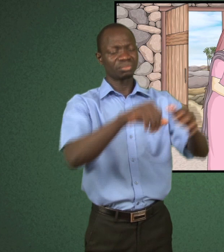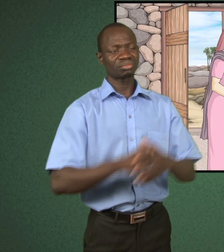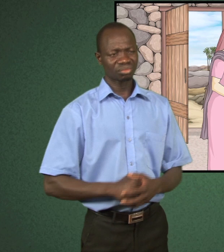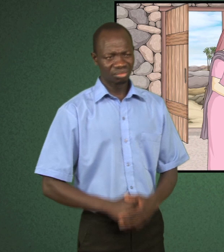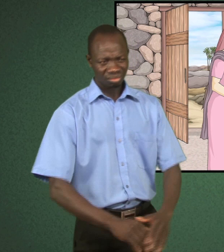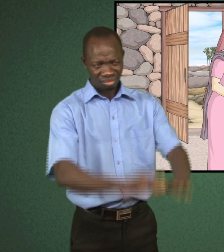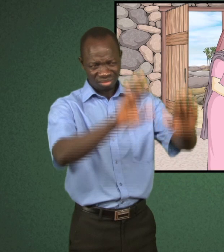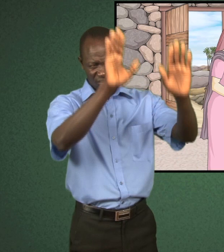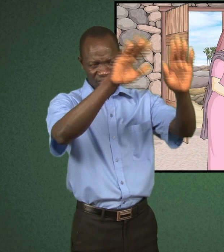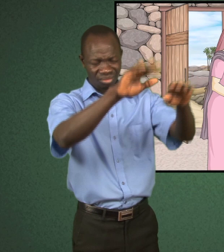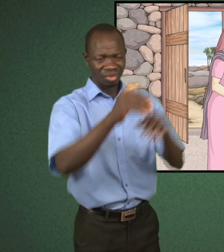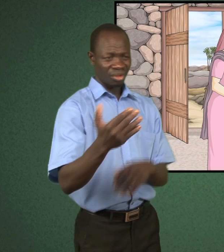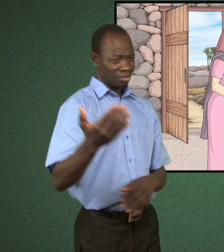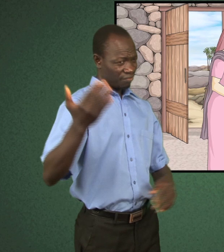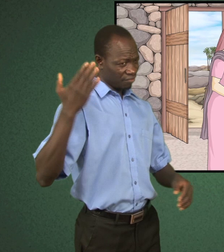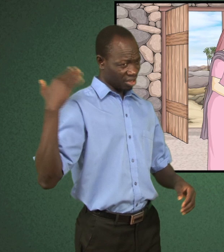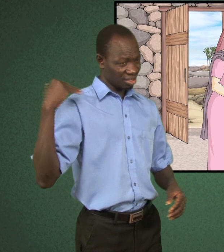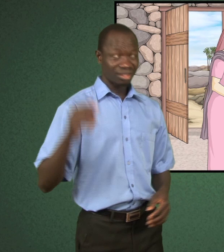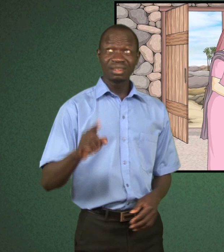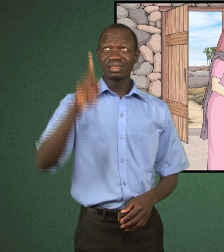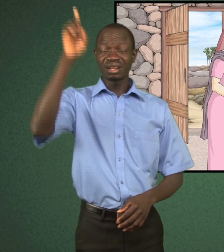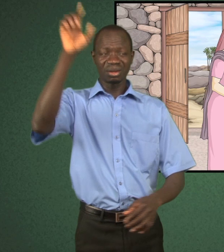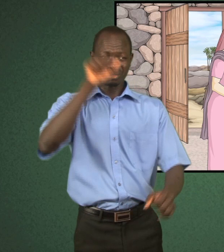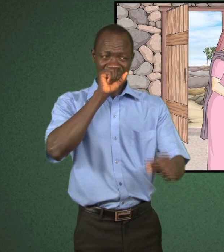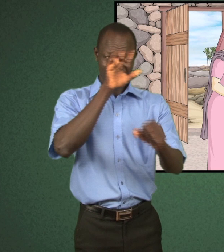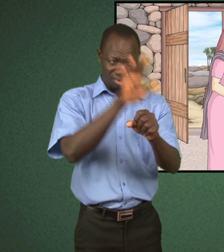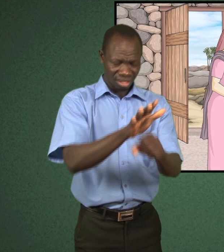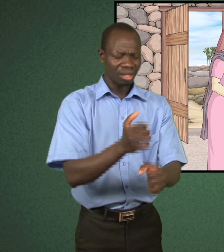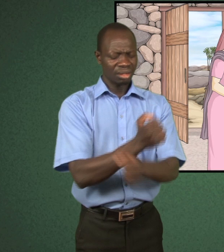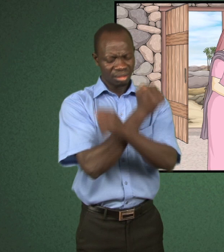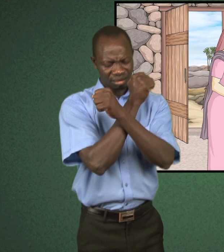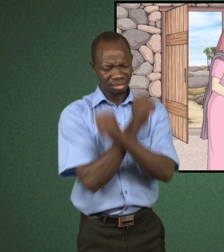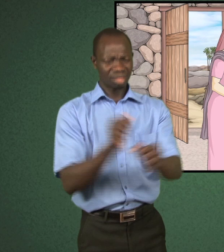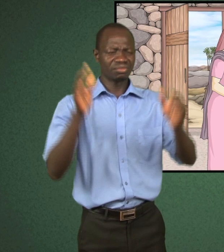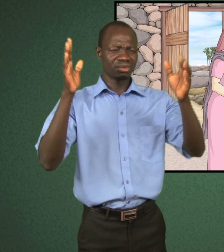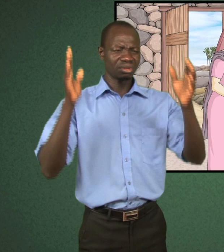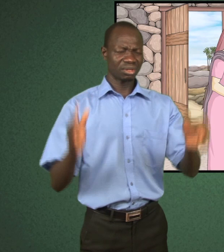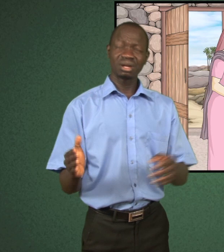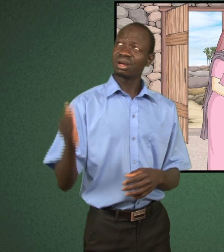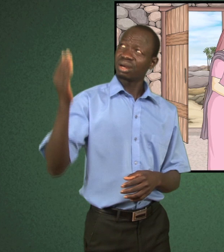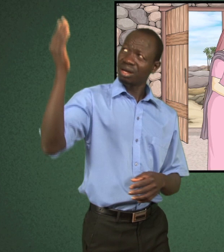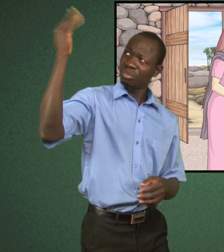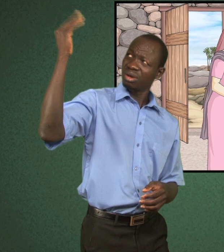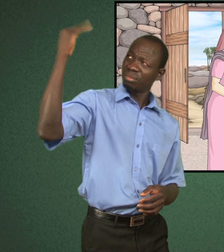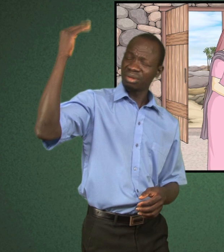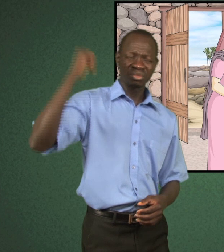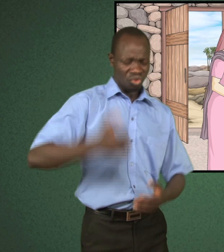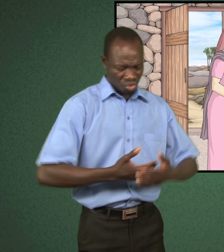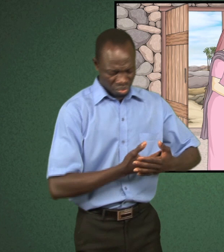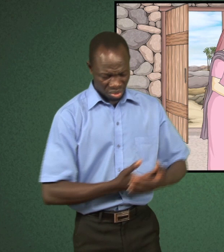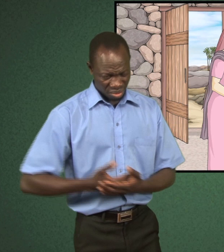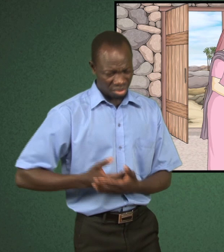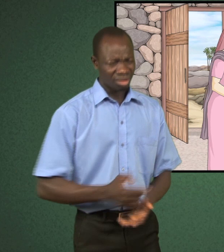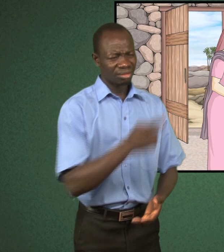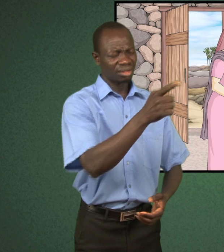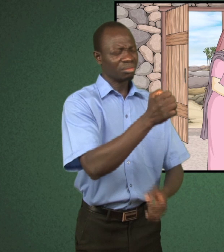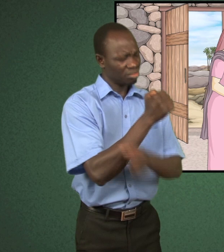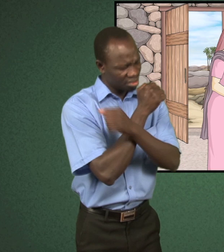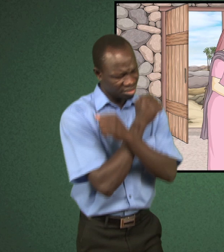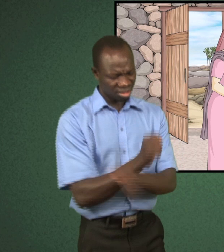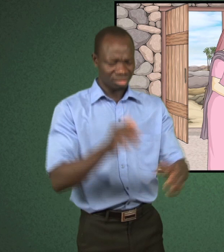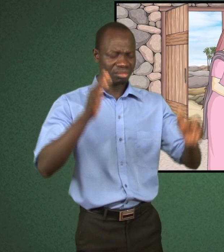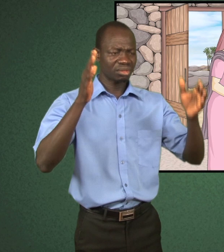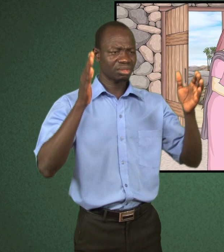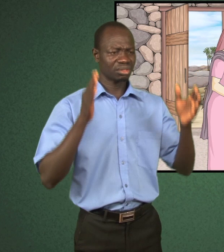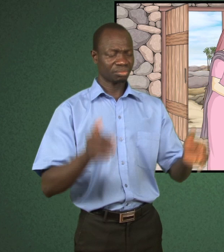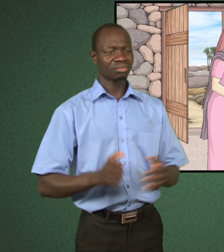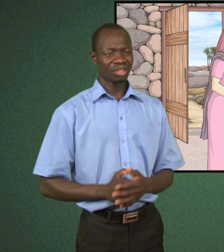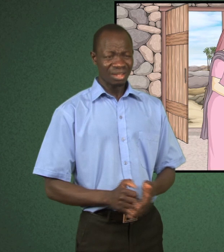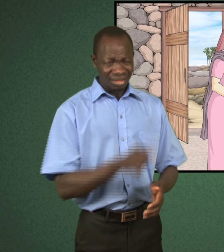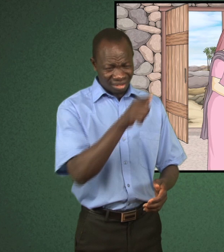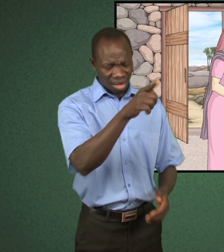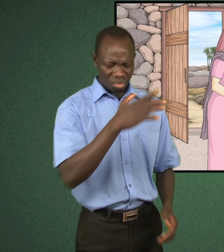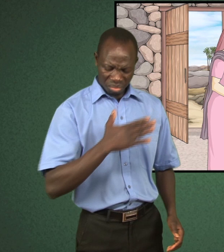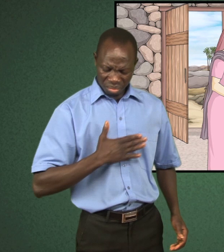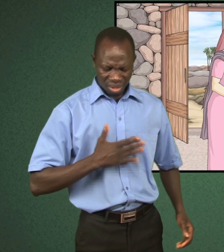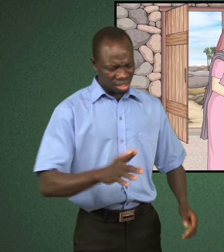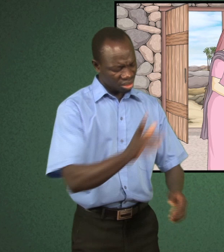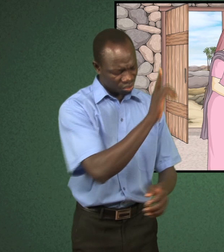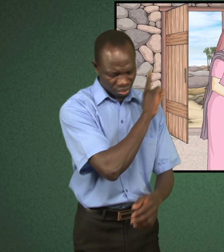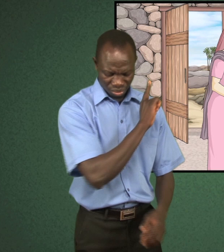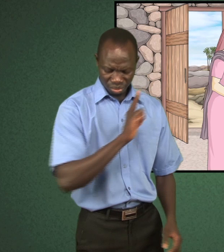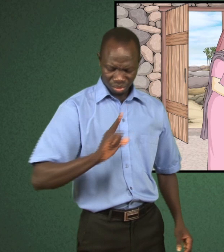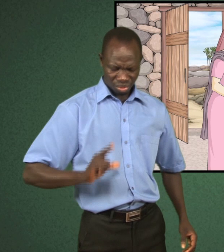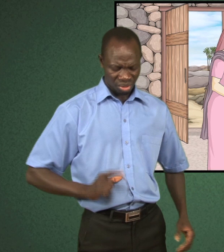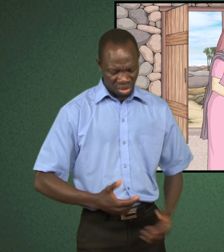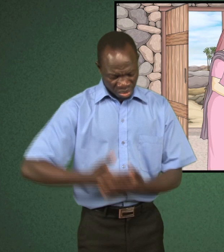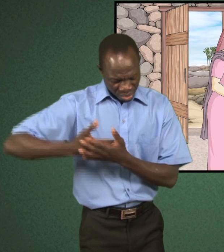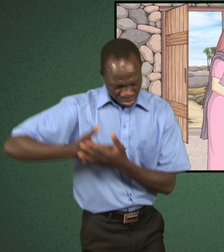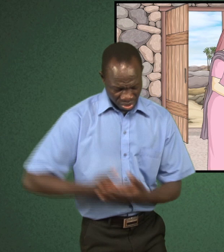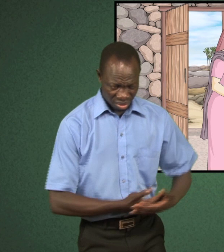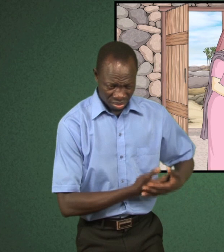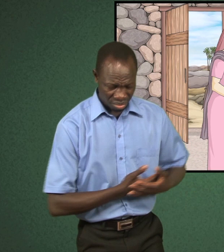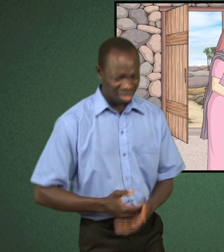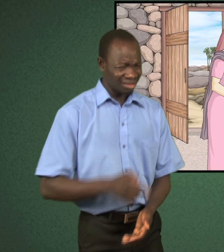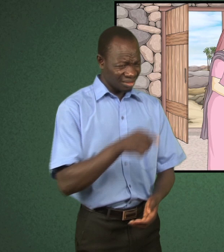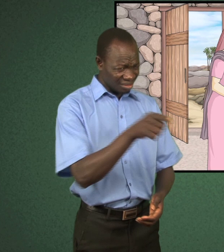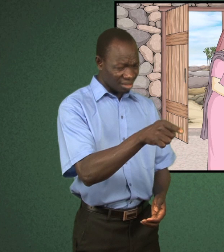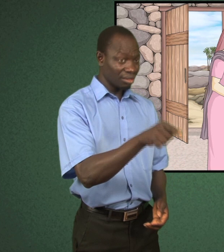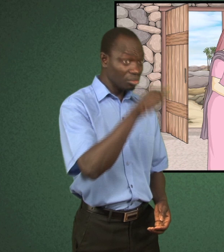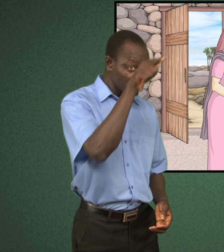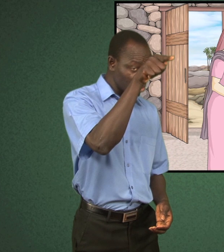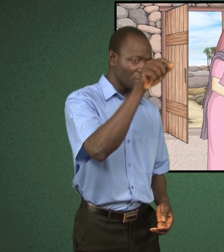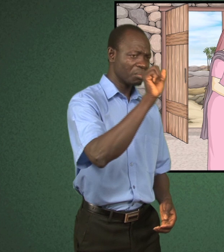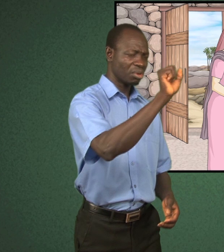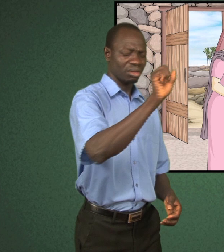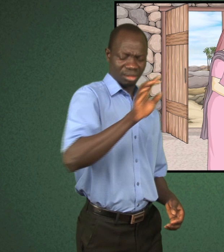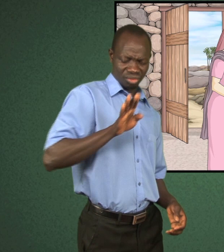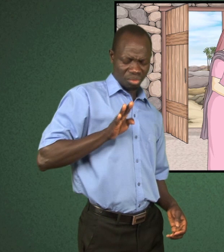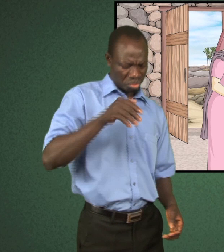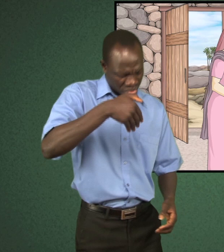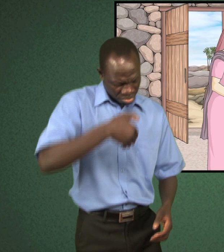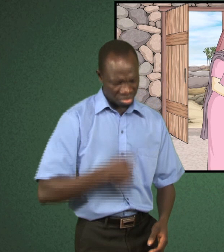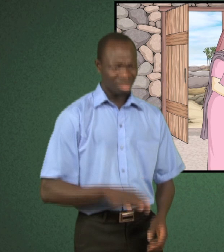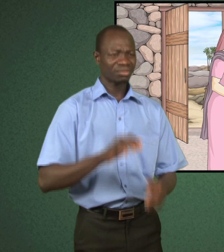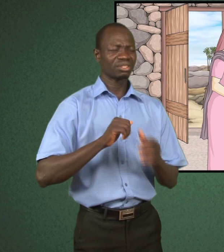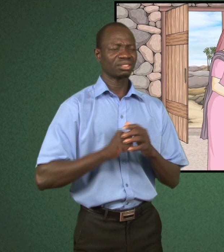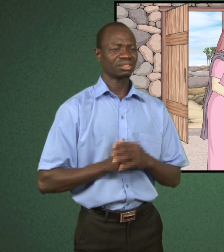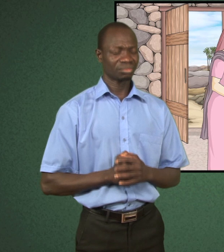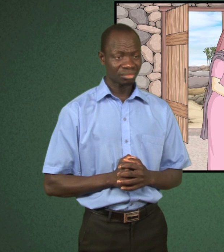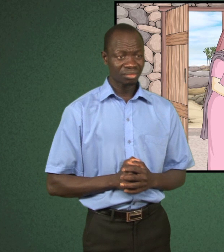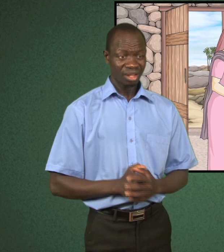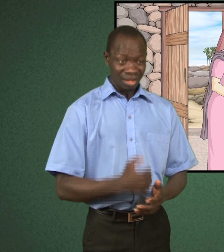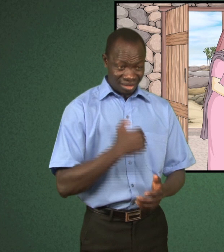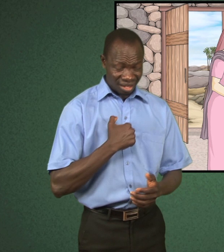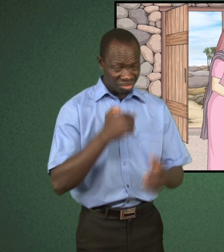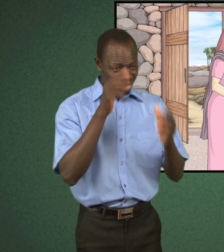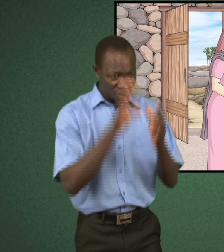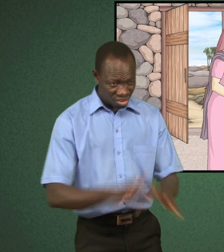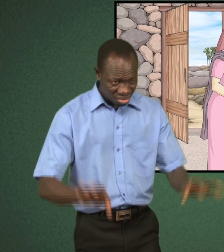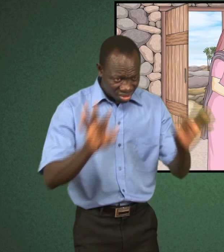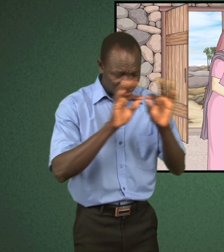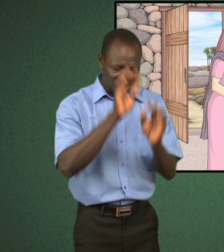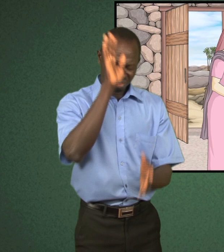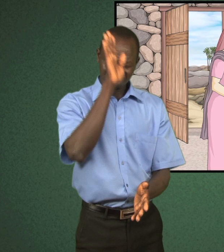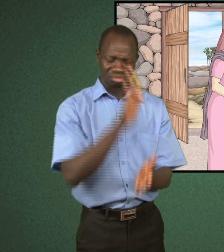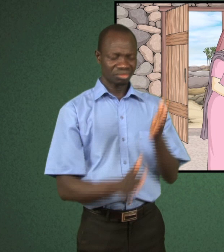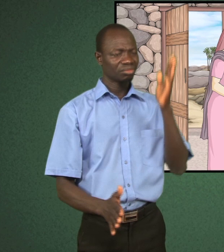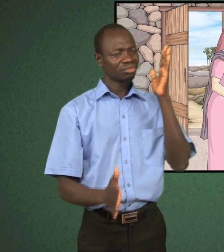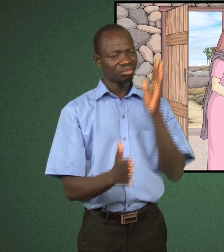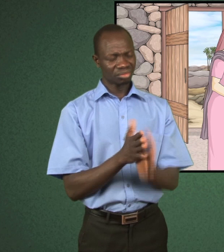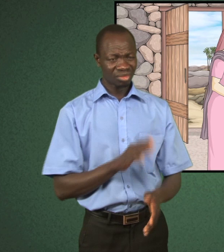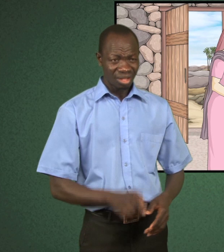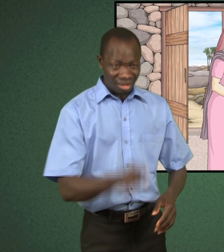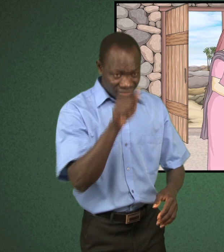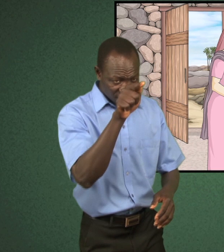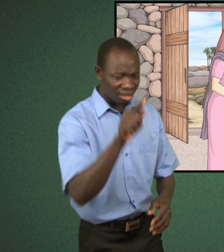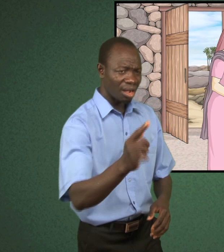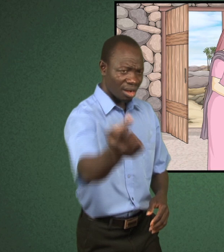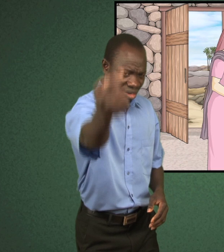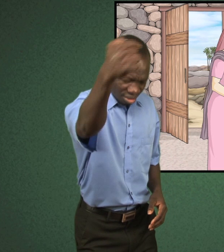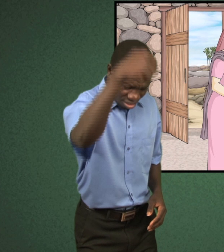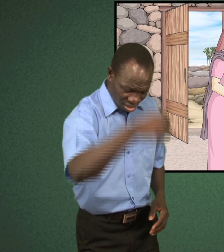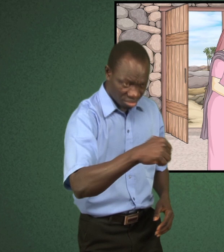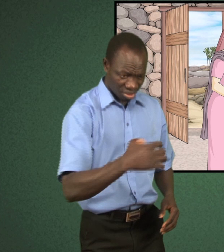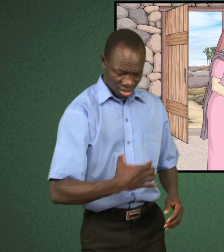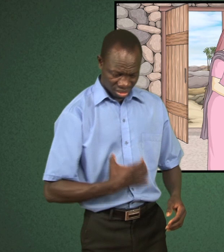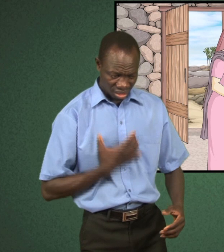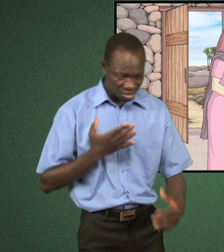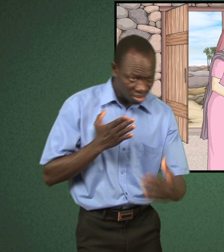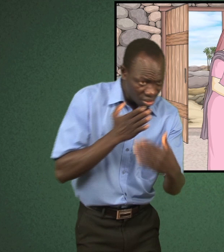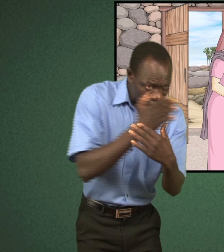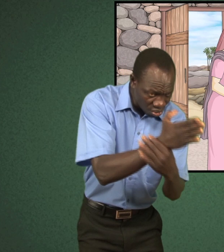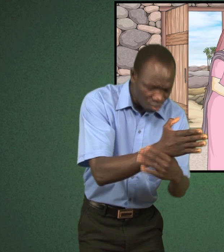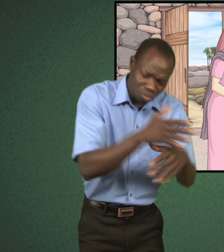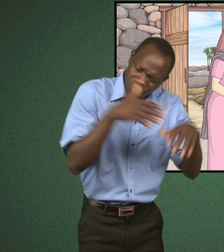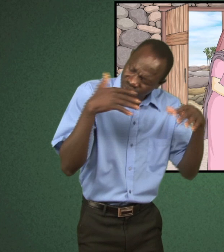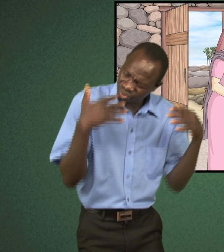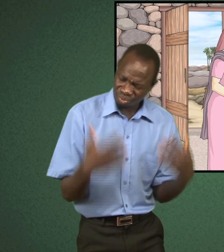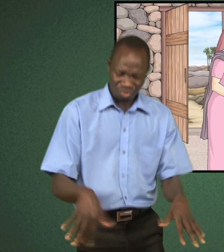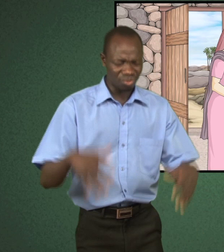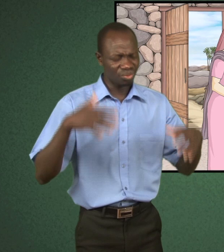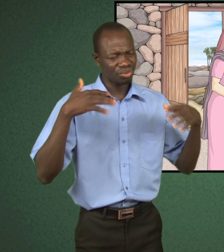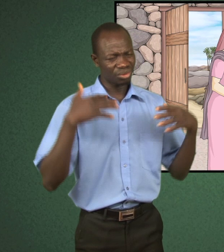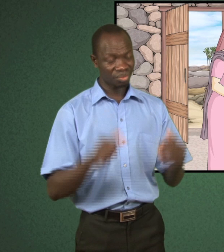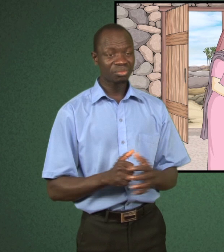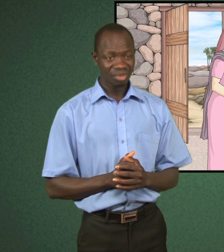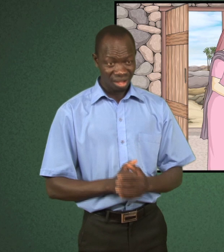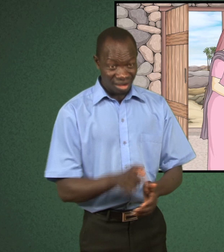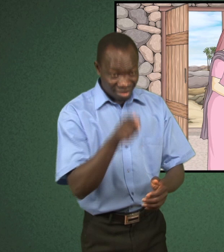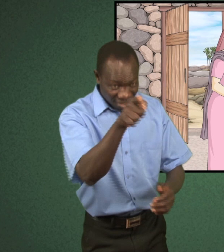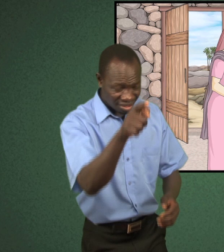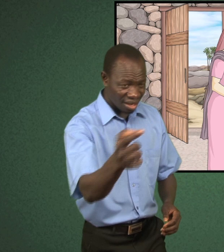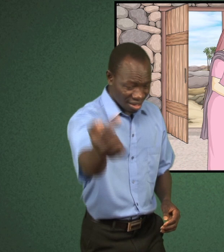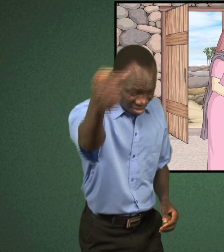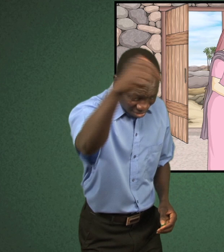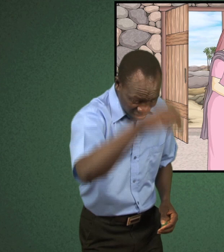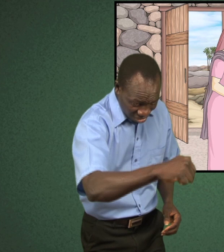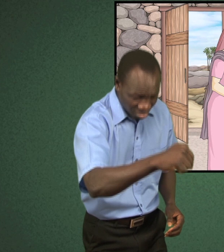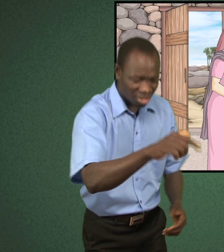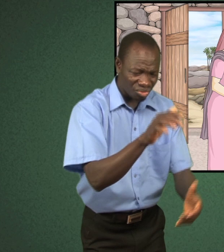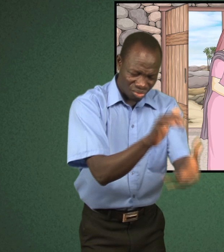Then Mary said: “My soul magnifies the Lord, and my spirit rejoices in God my Savior! For He has looked with favor on the humble state of His servant. From now on all generations will call me blessed.